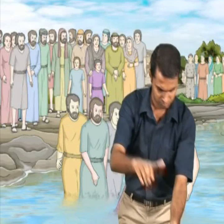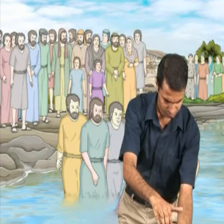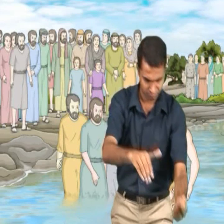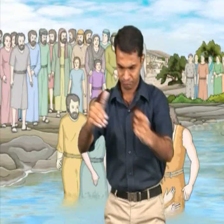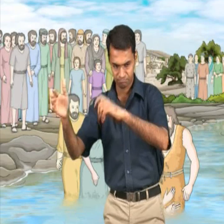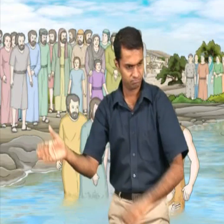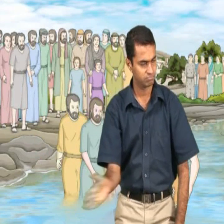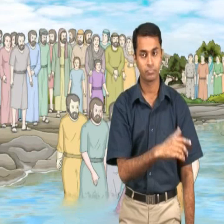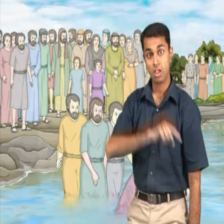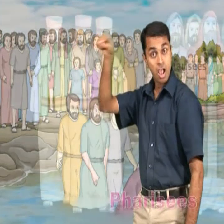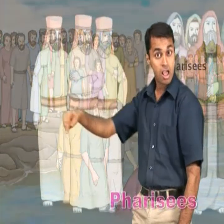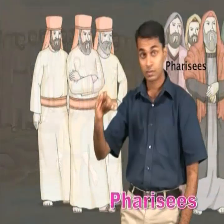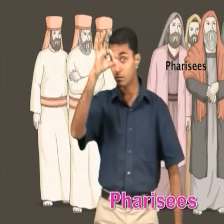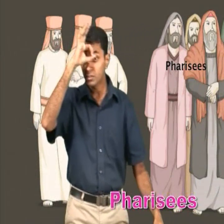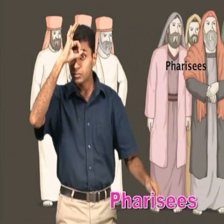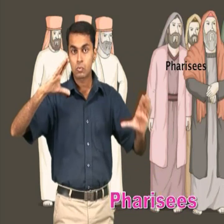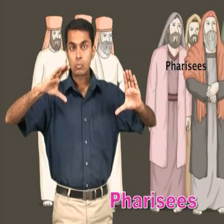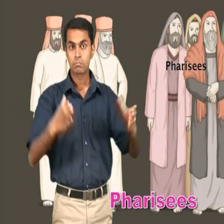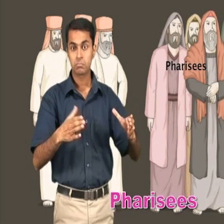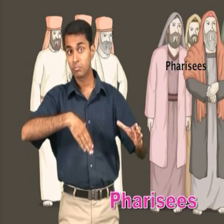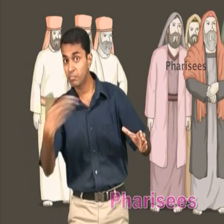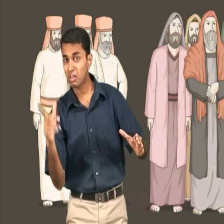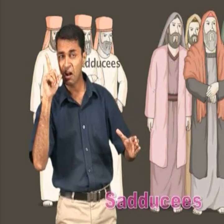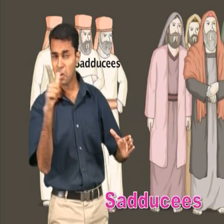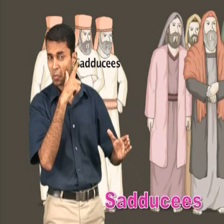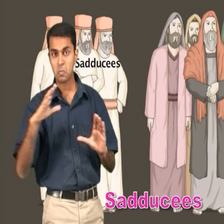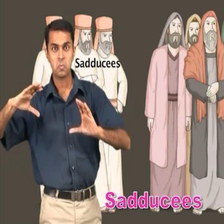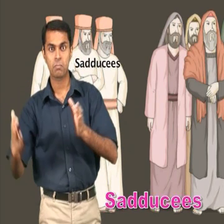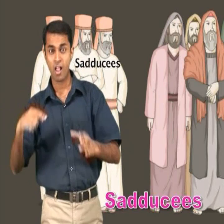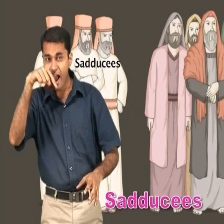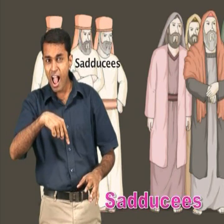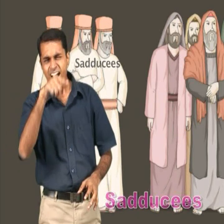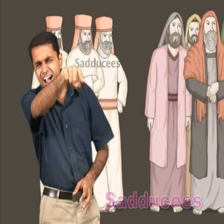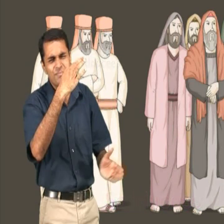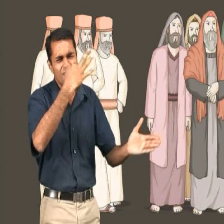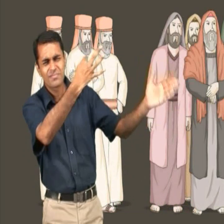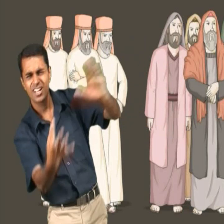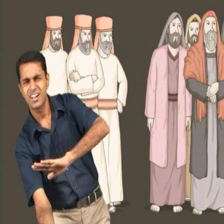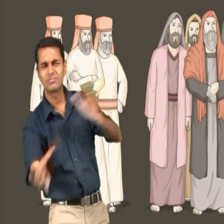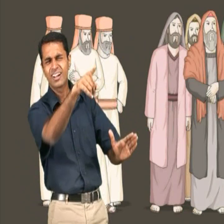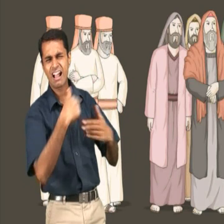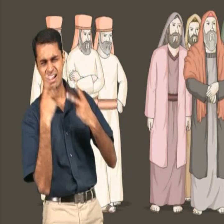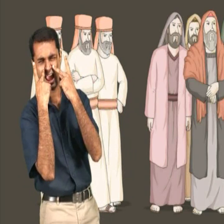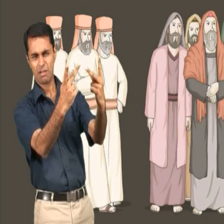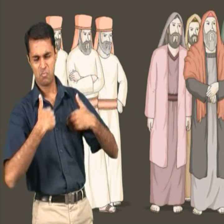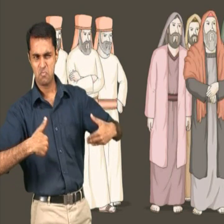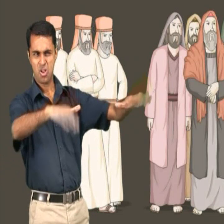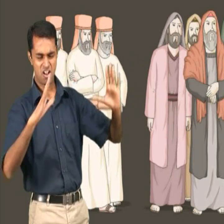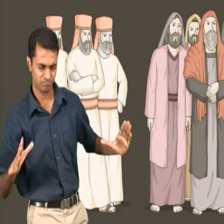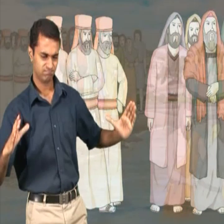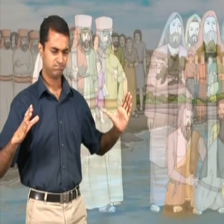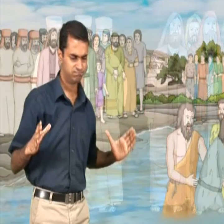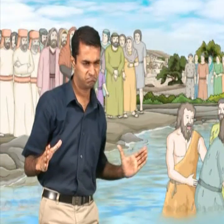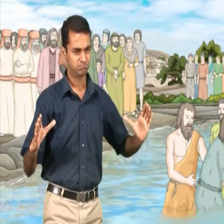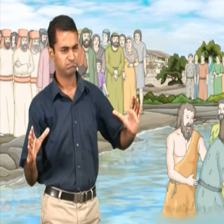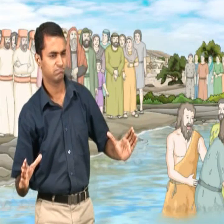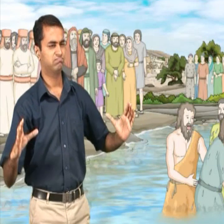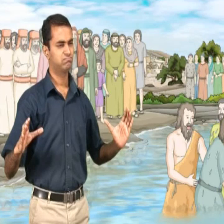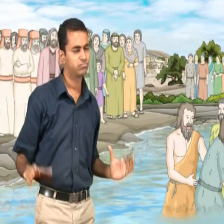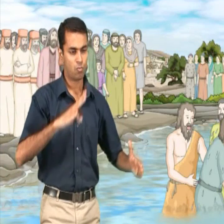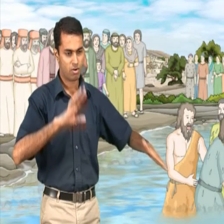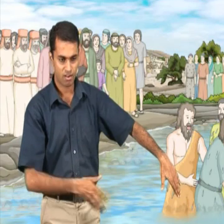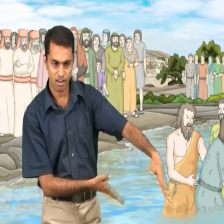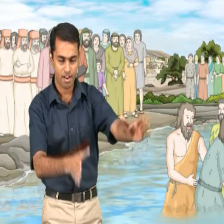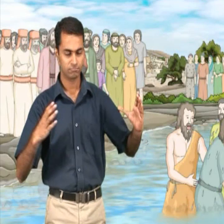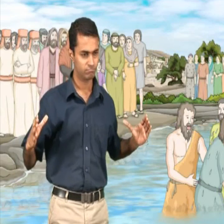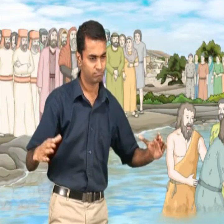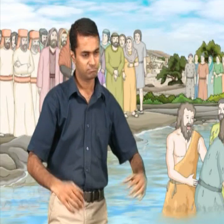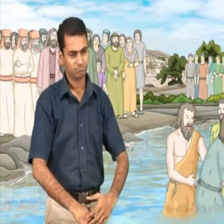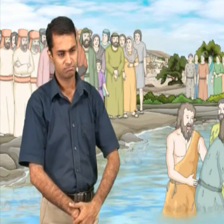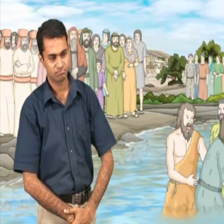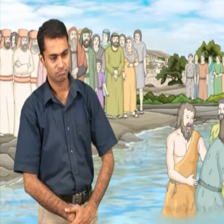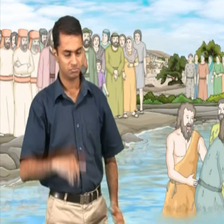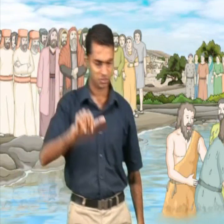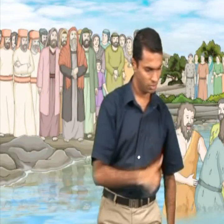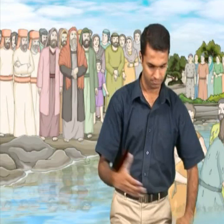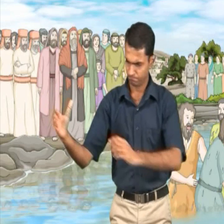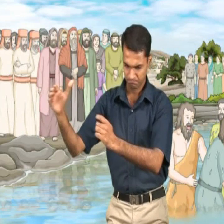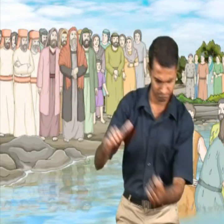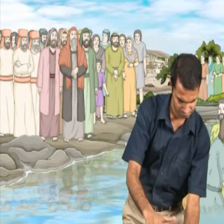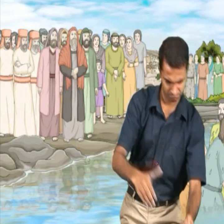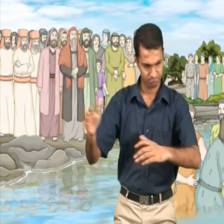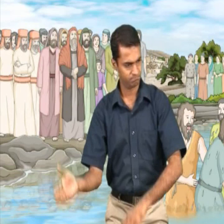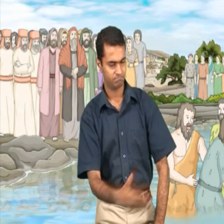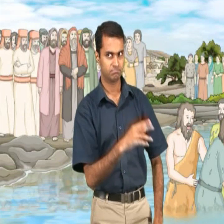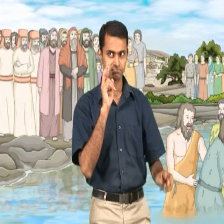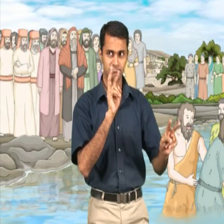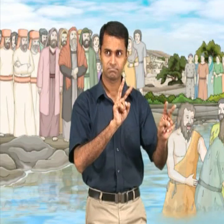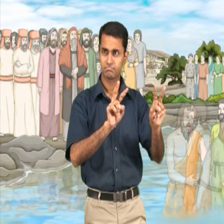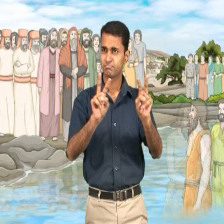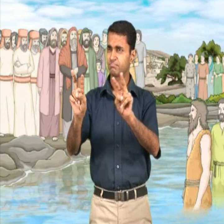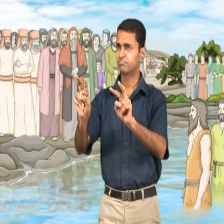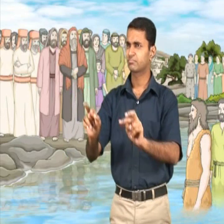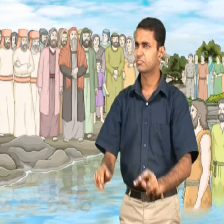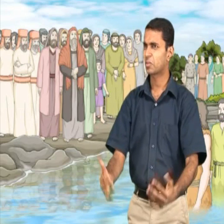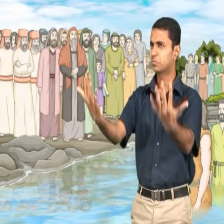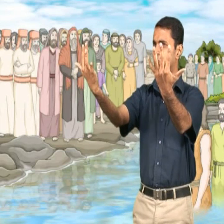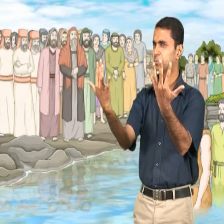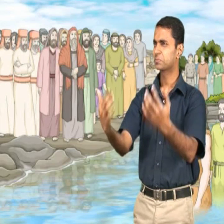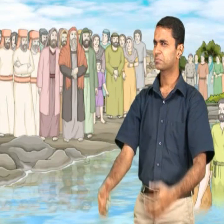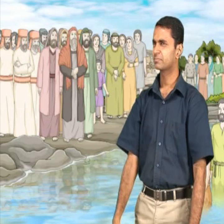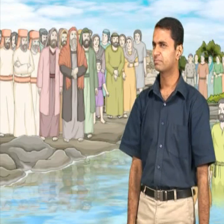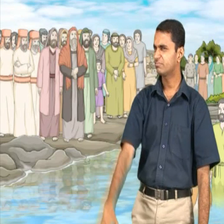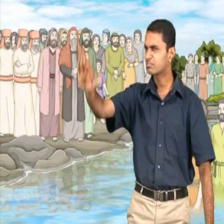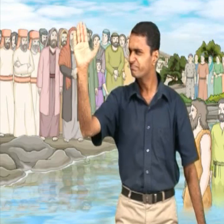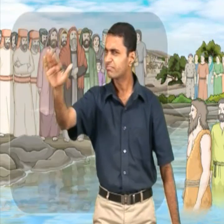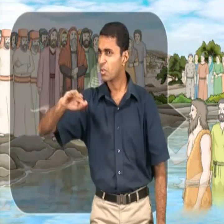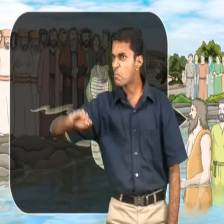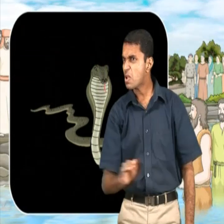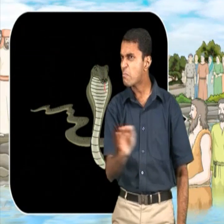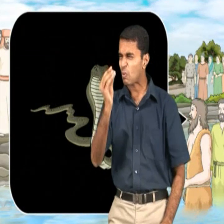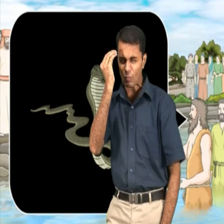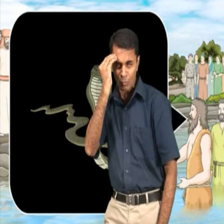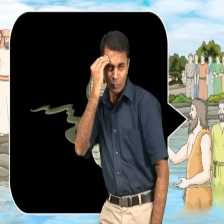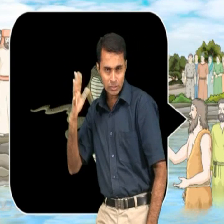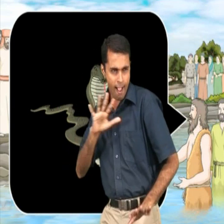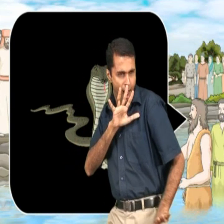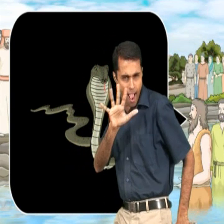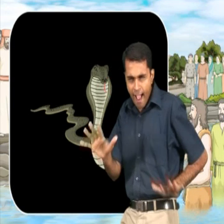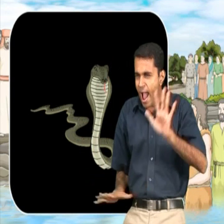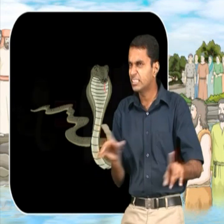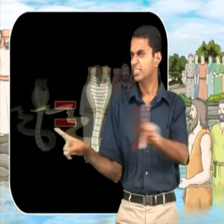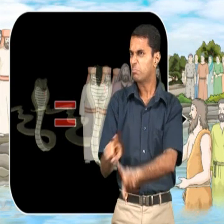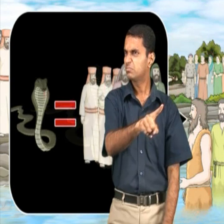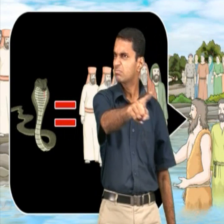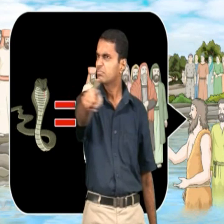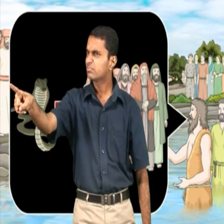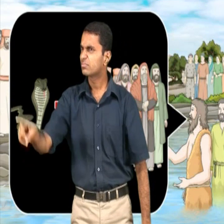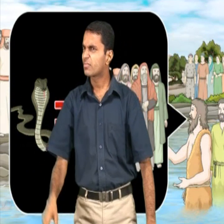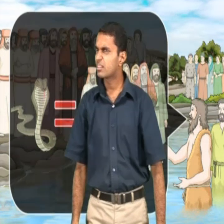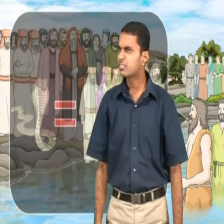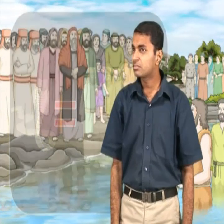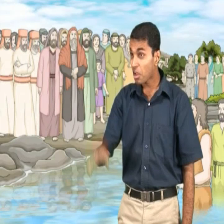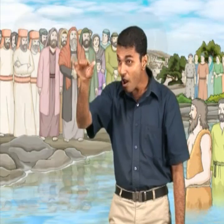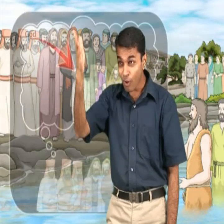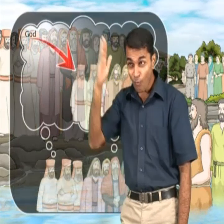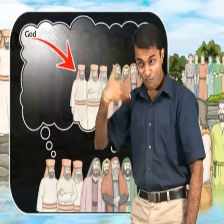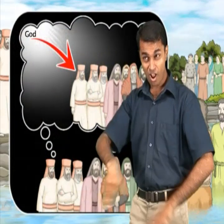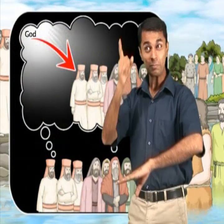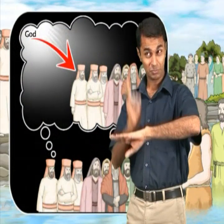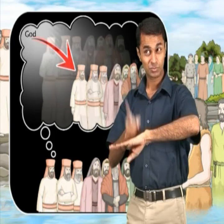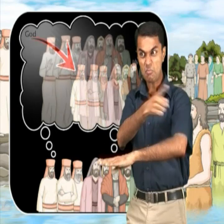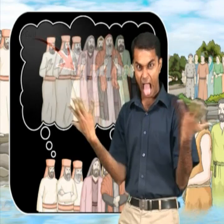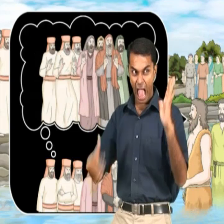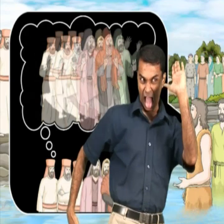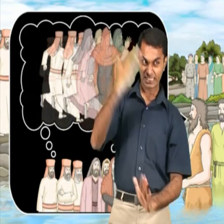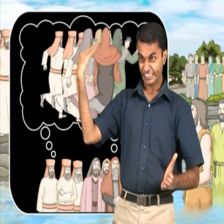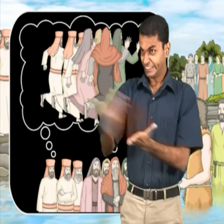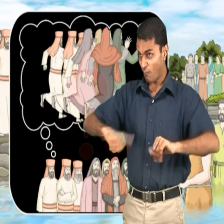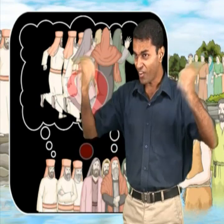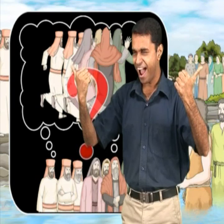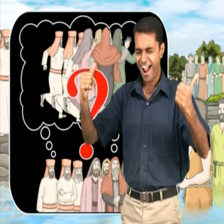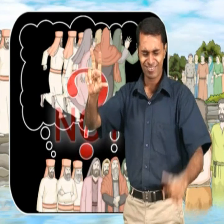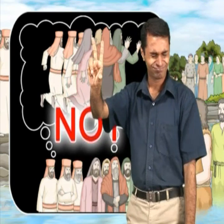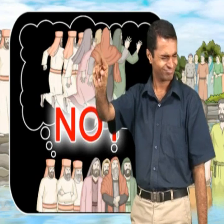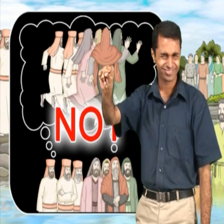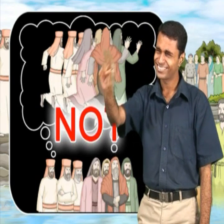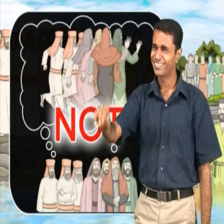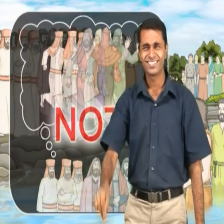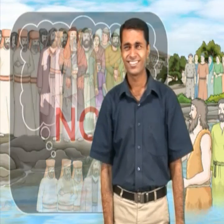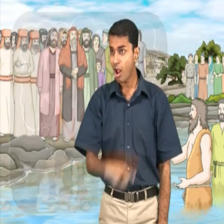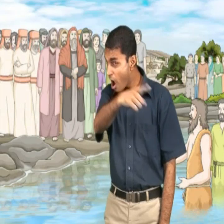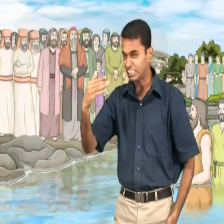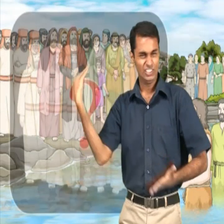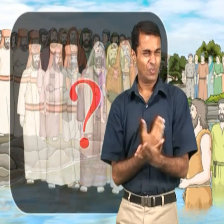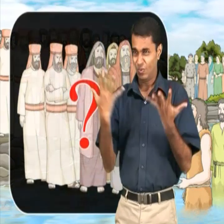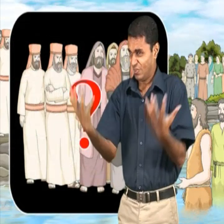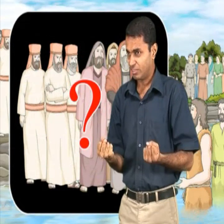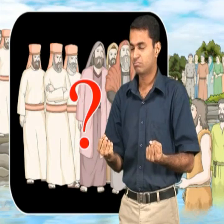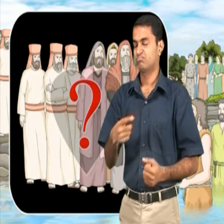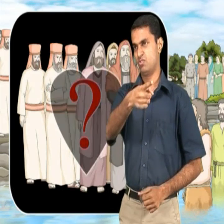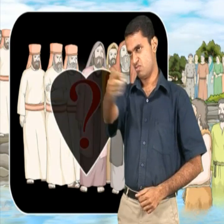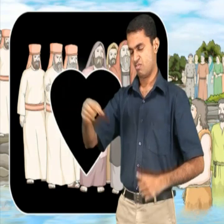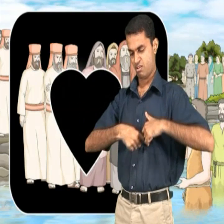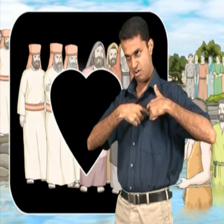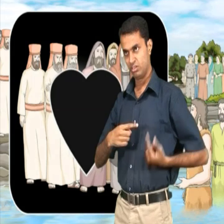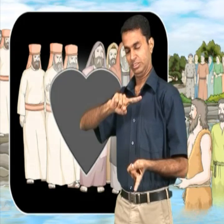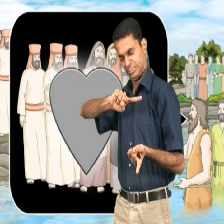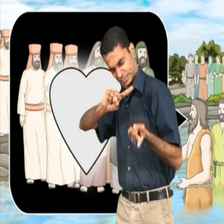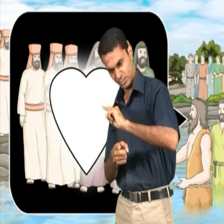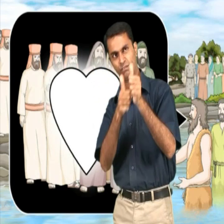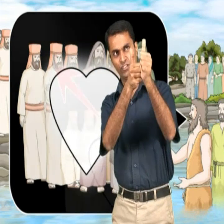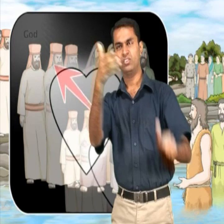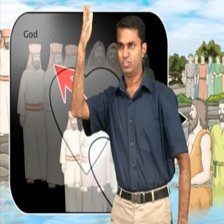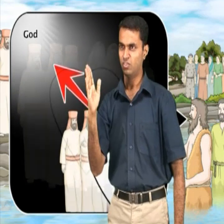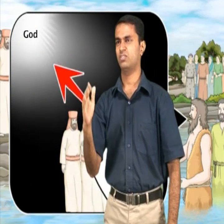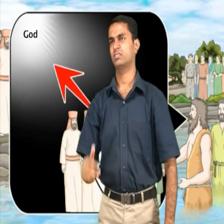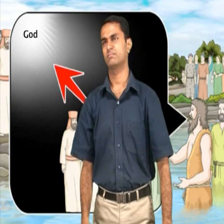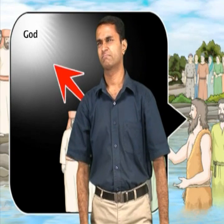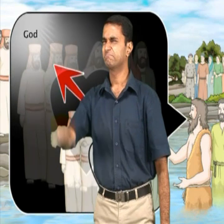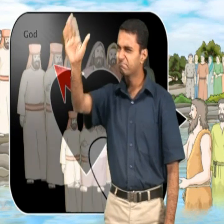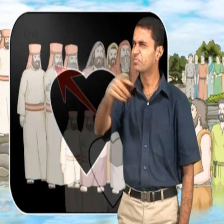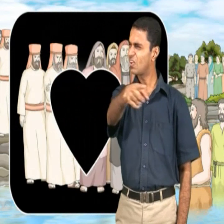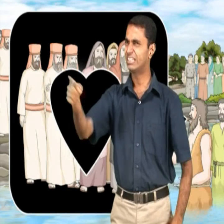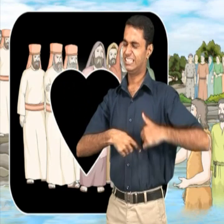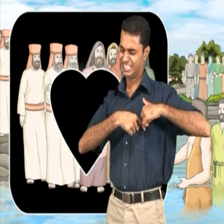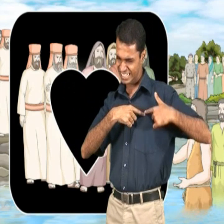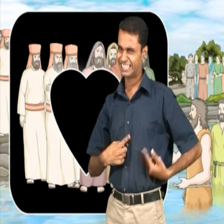But when John saw many of the Pharisees and Sadducees coming to his place of baptism, he said to them, “You brood of vipers, who warned you to flee from the coming wrath?